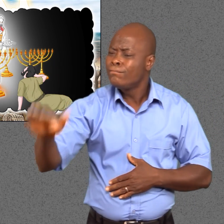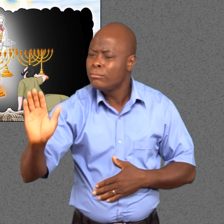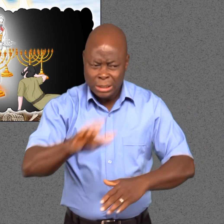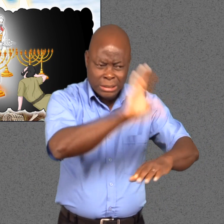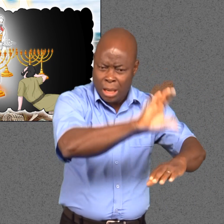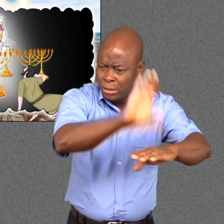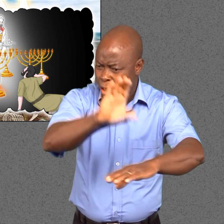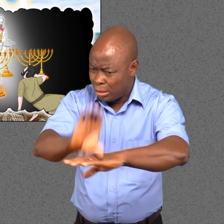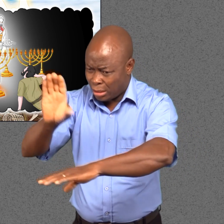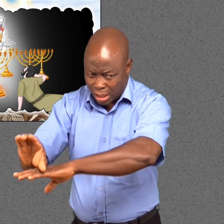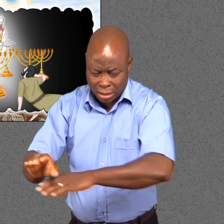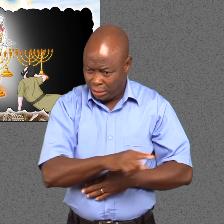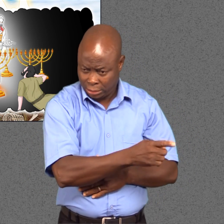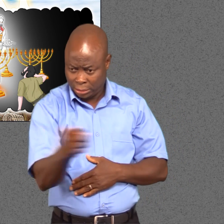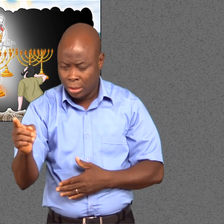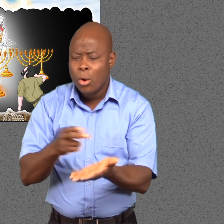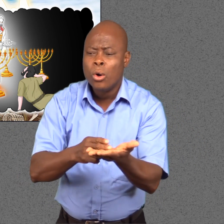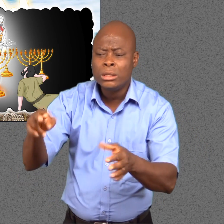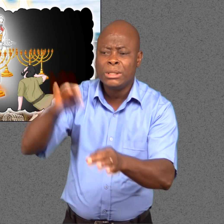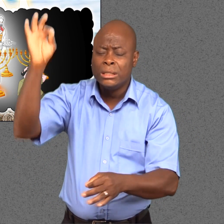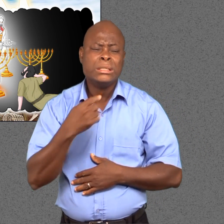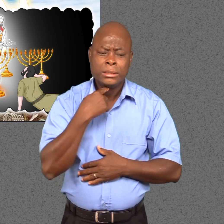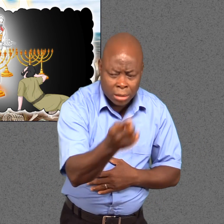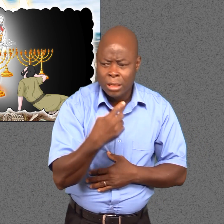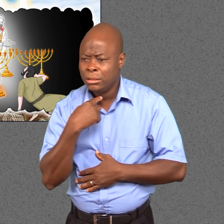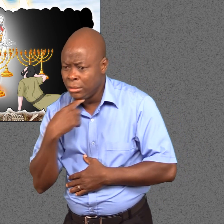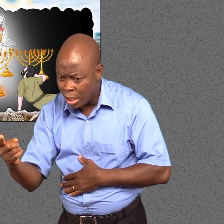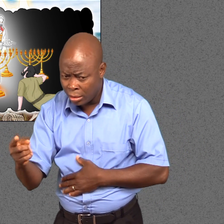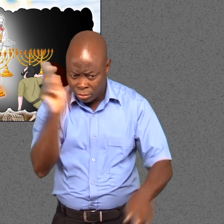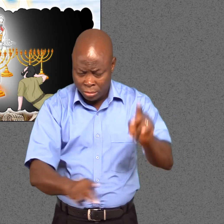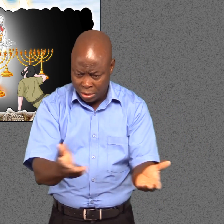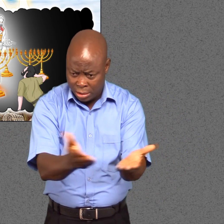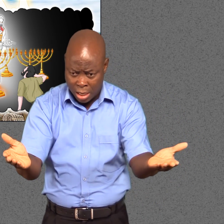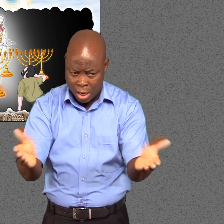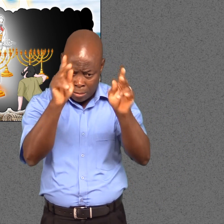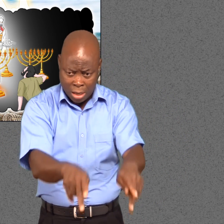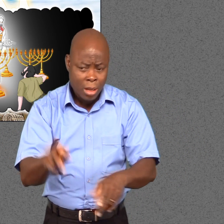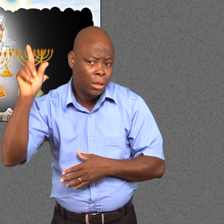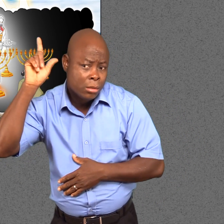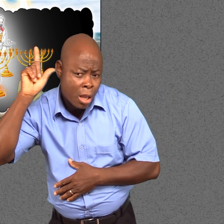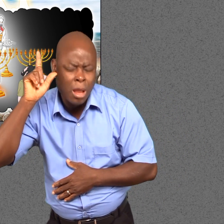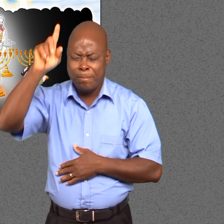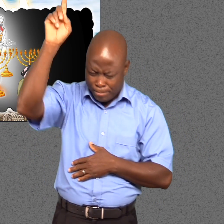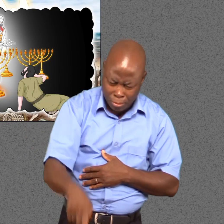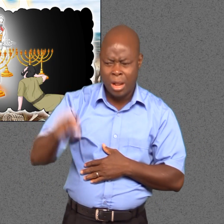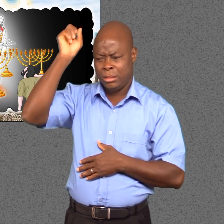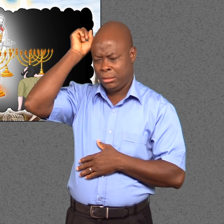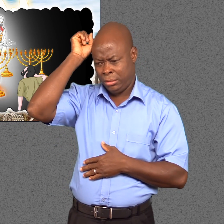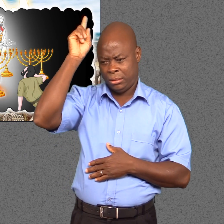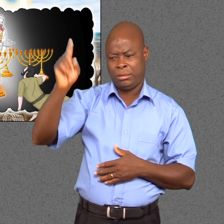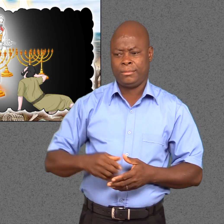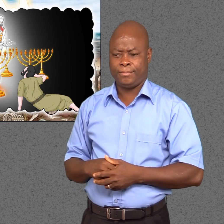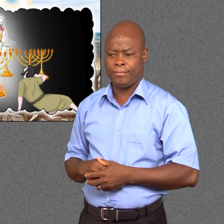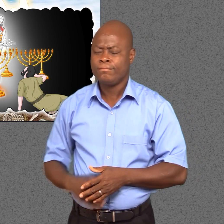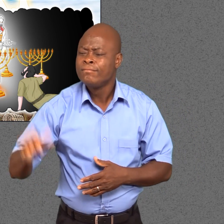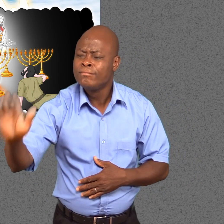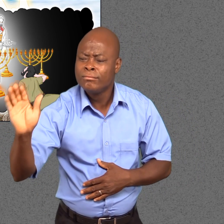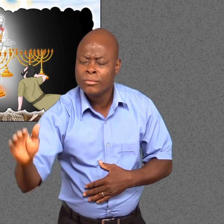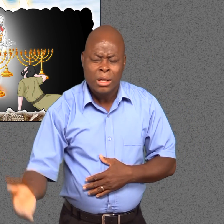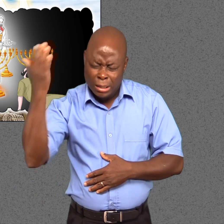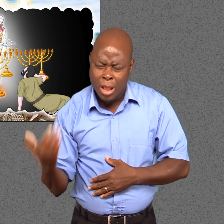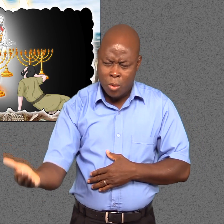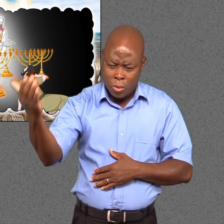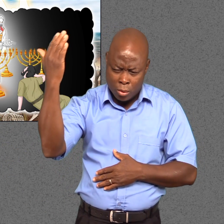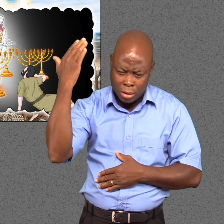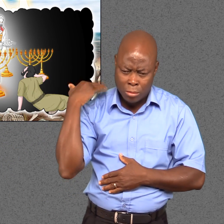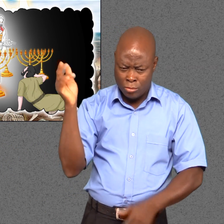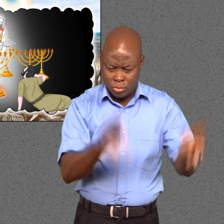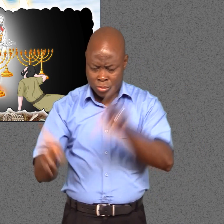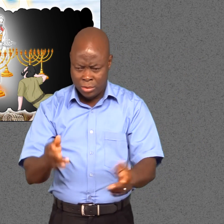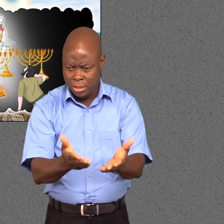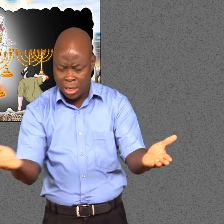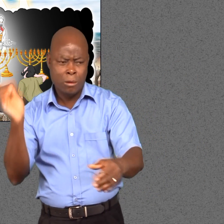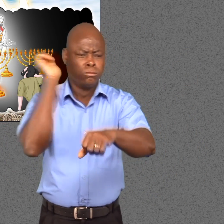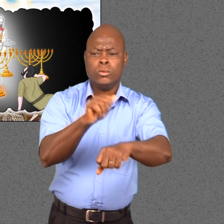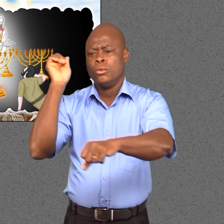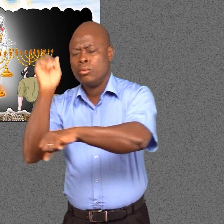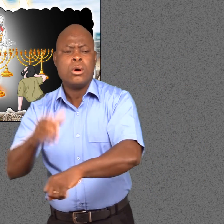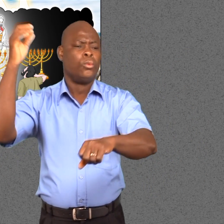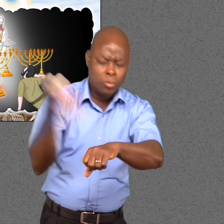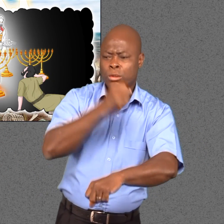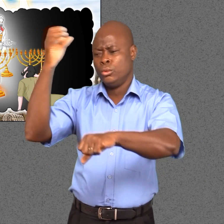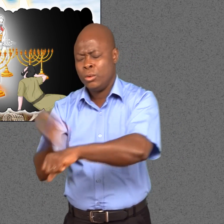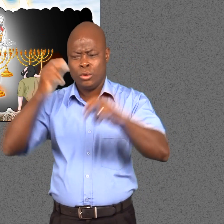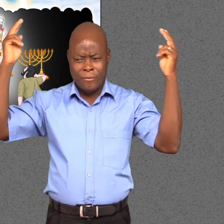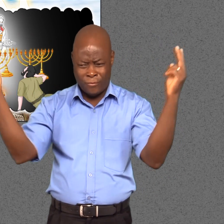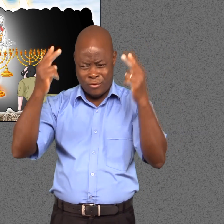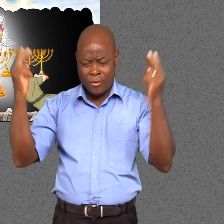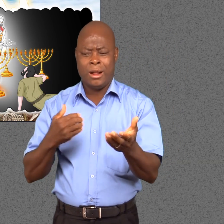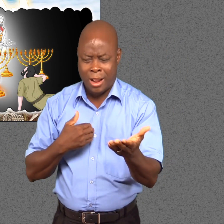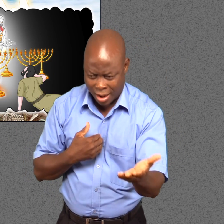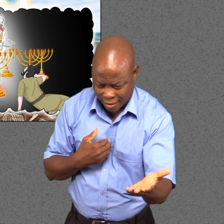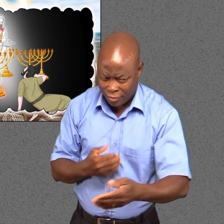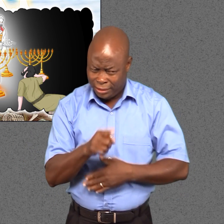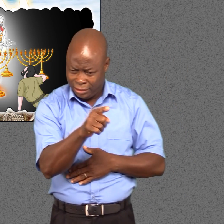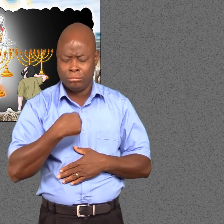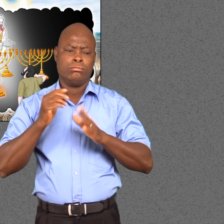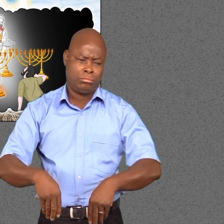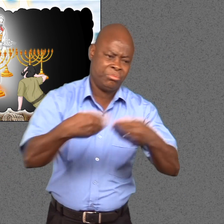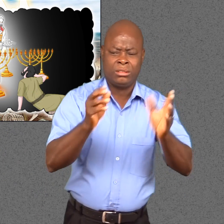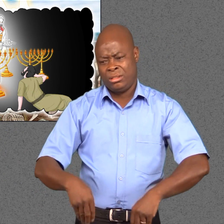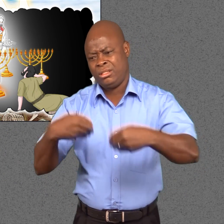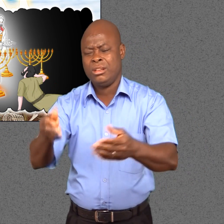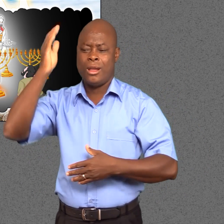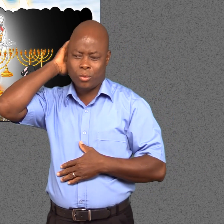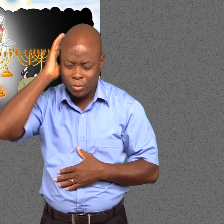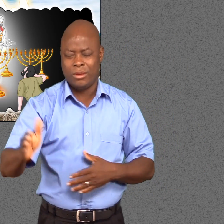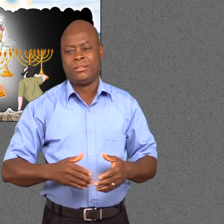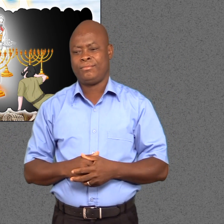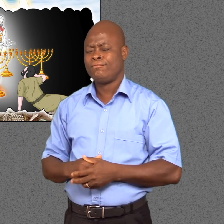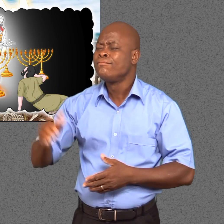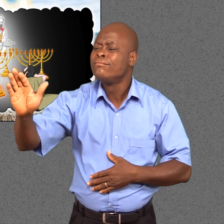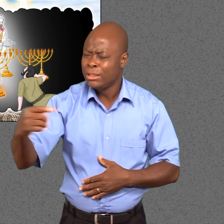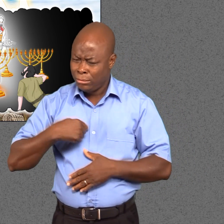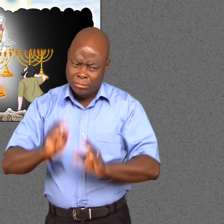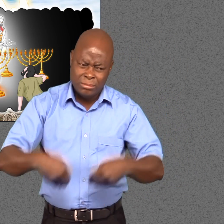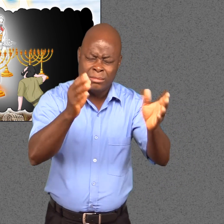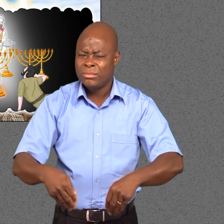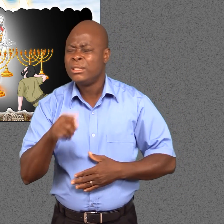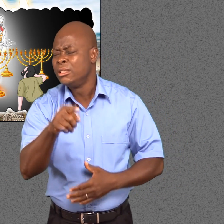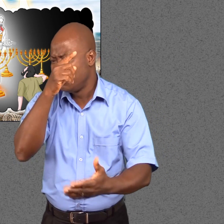He who has an ear, let him hear what the Spirit says to the churches.